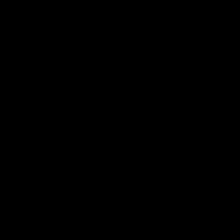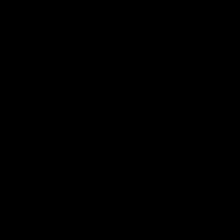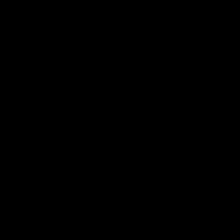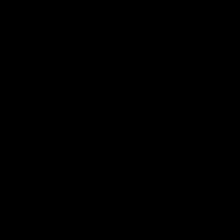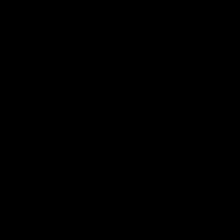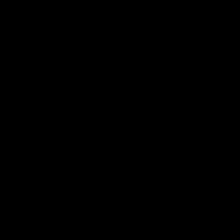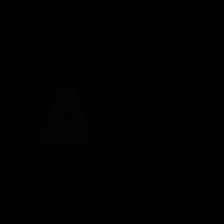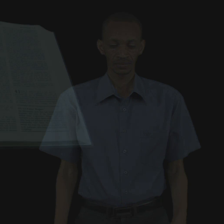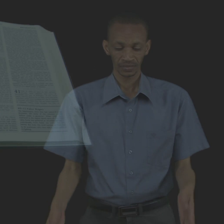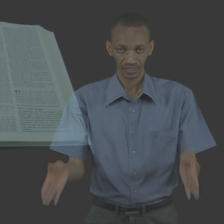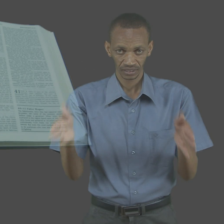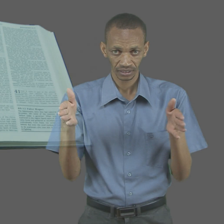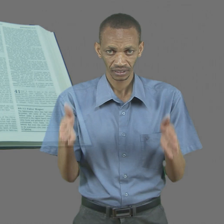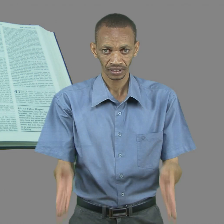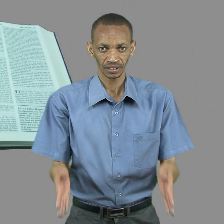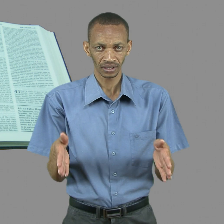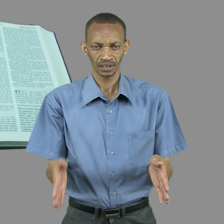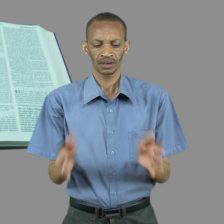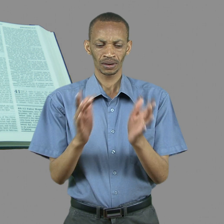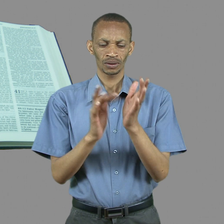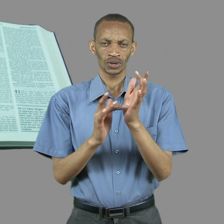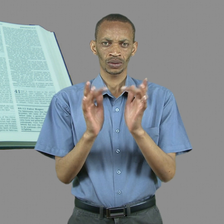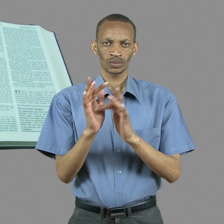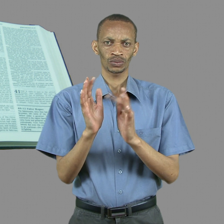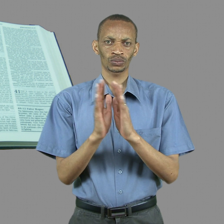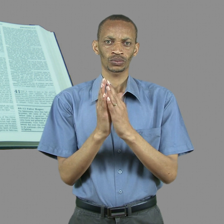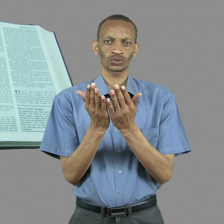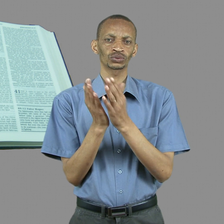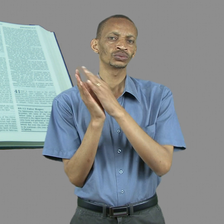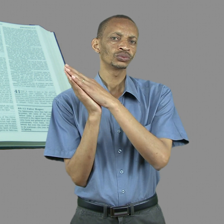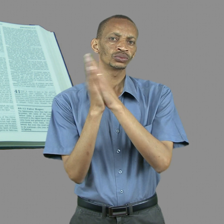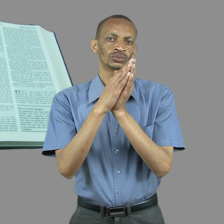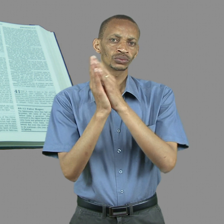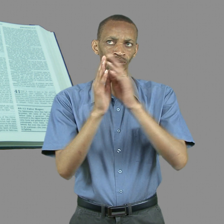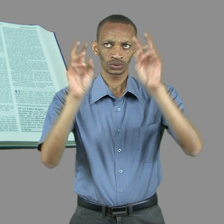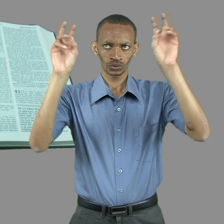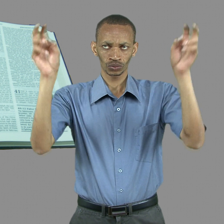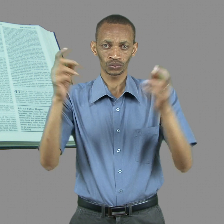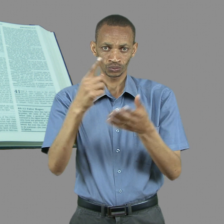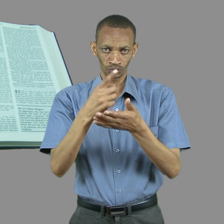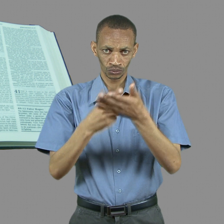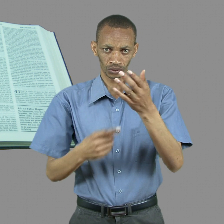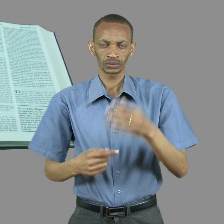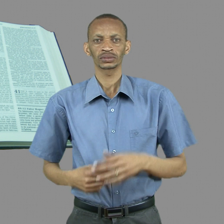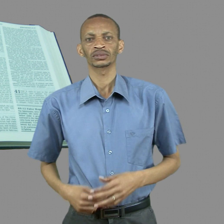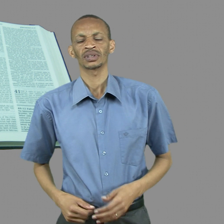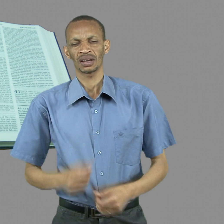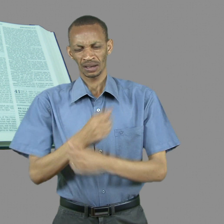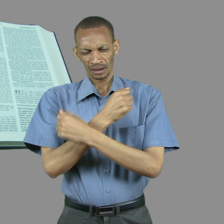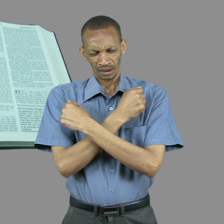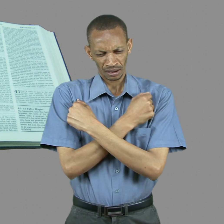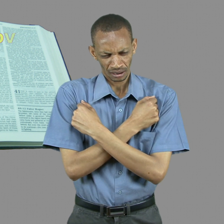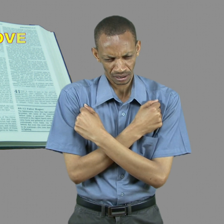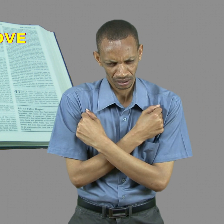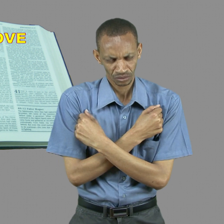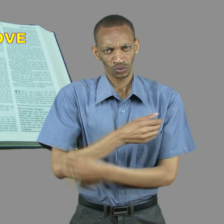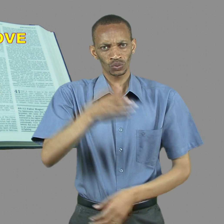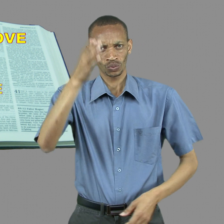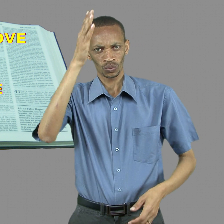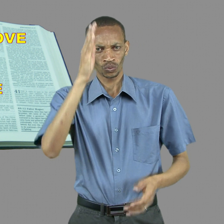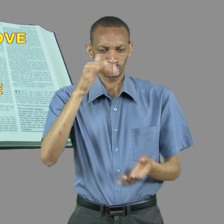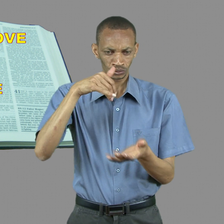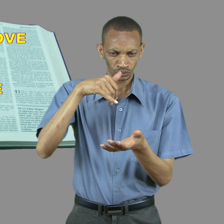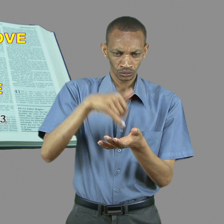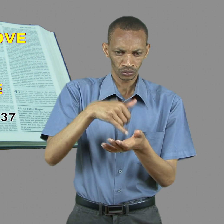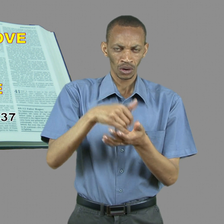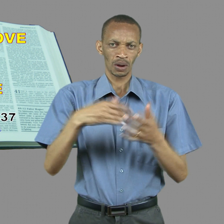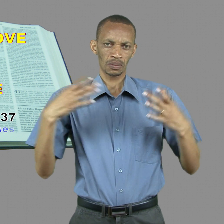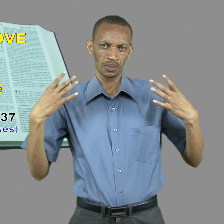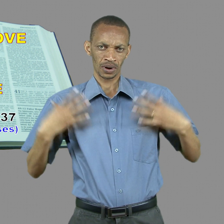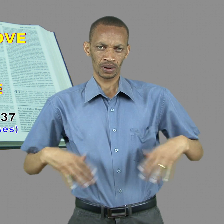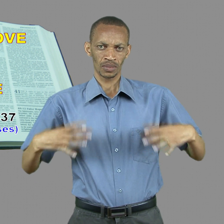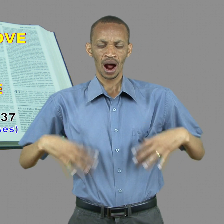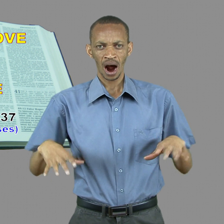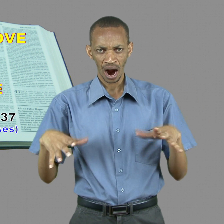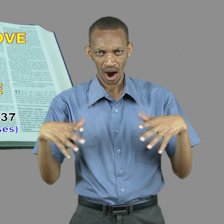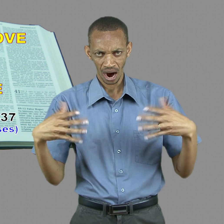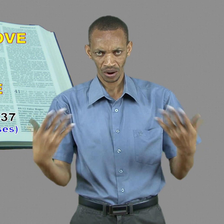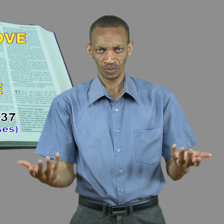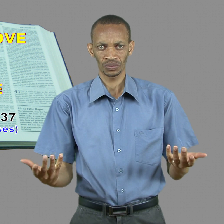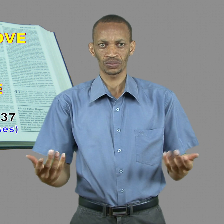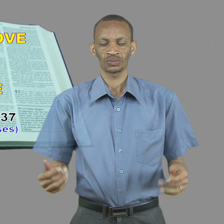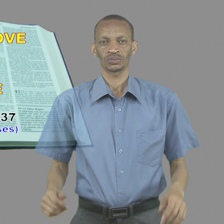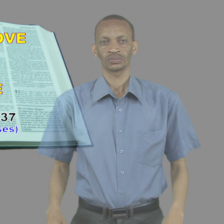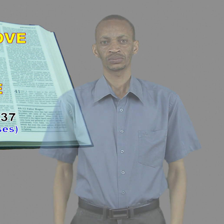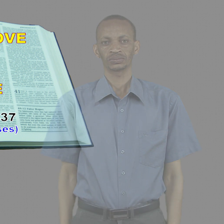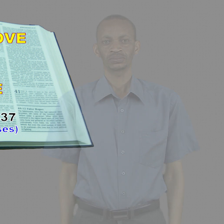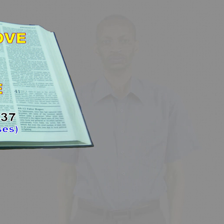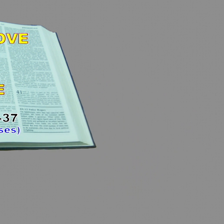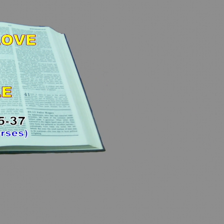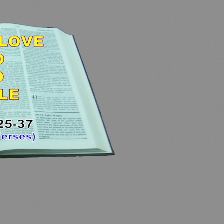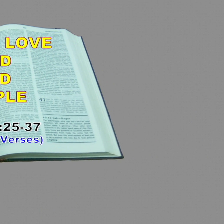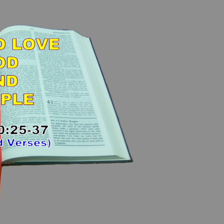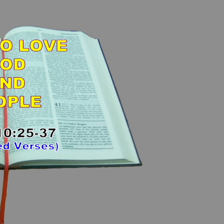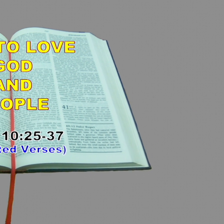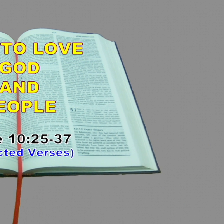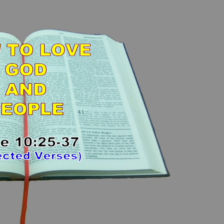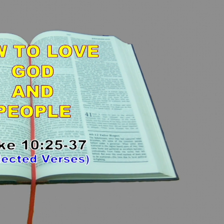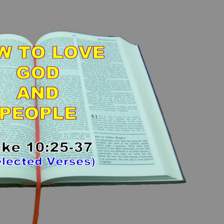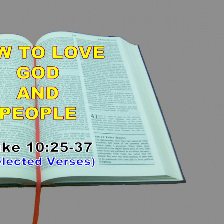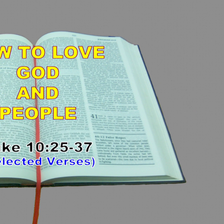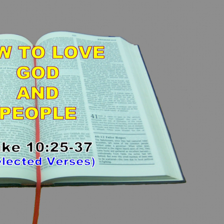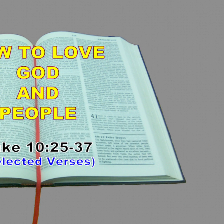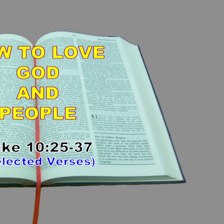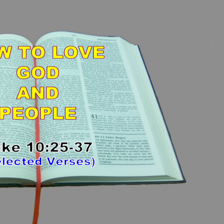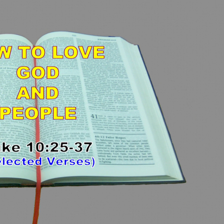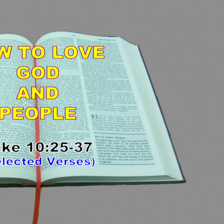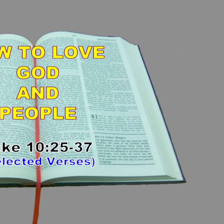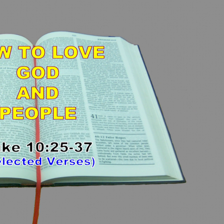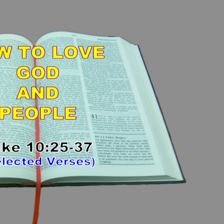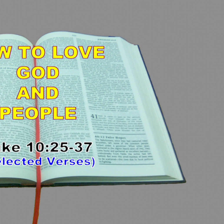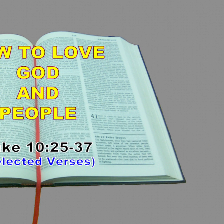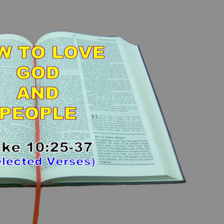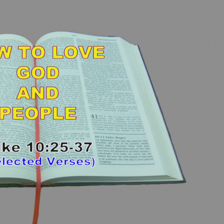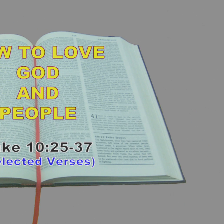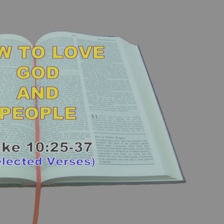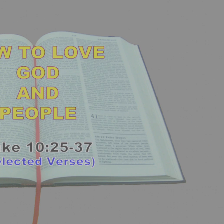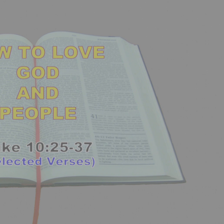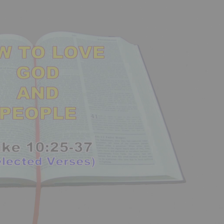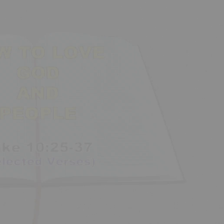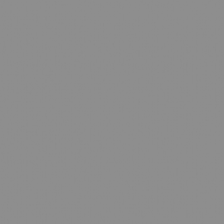How to love God and people